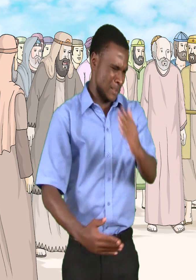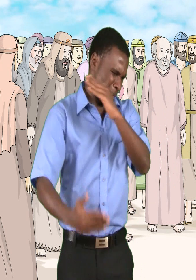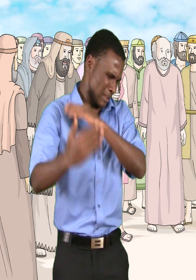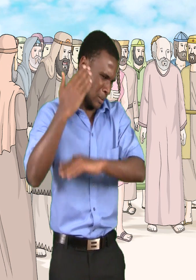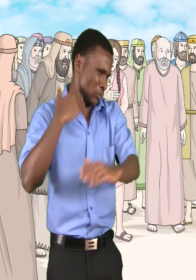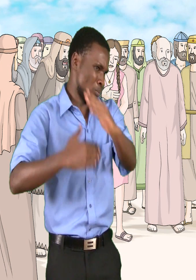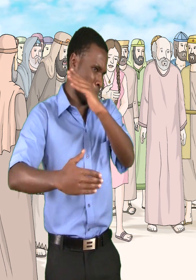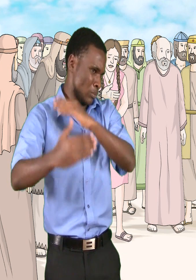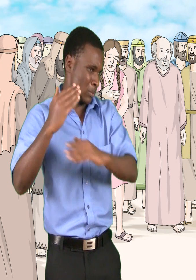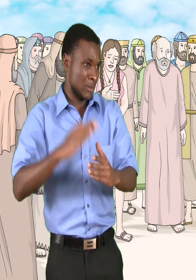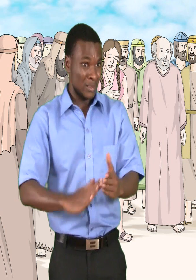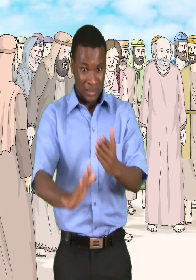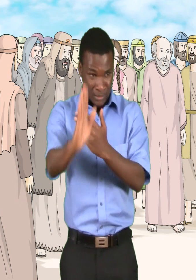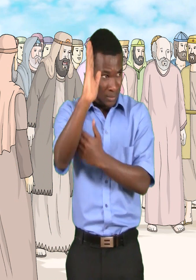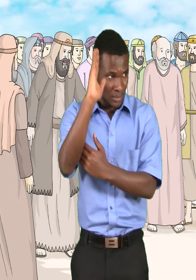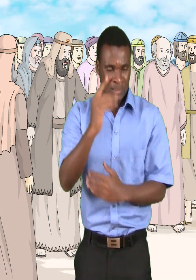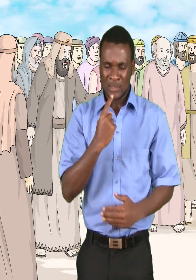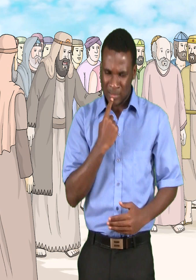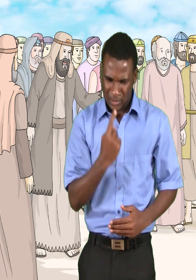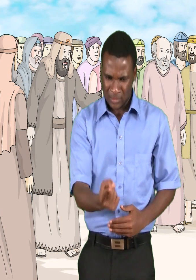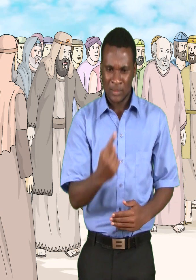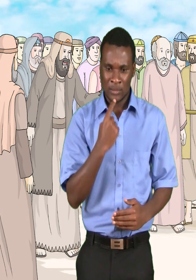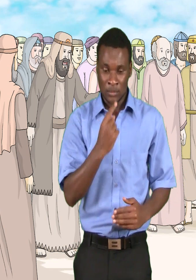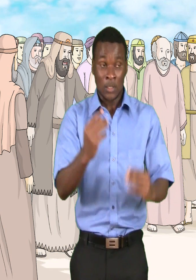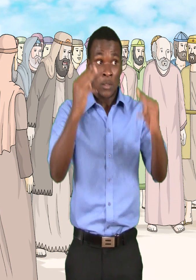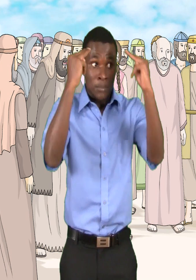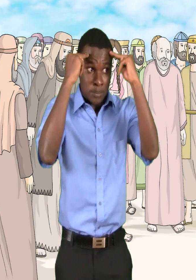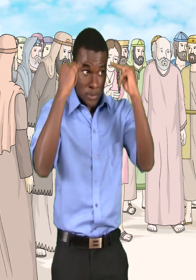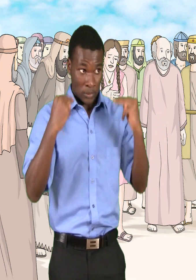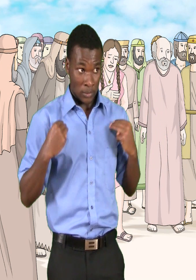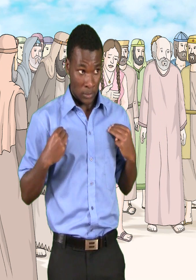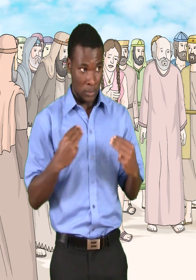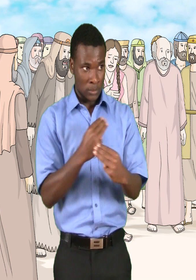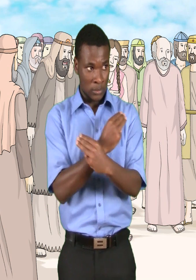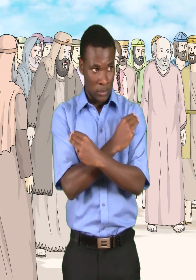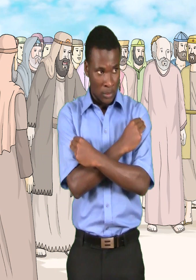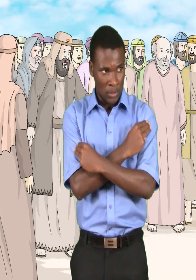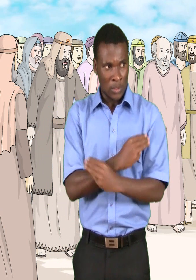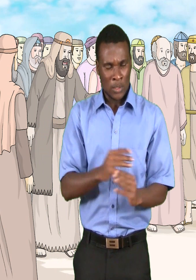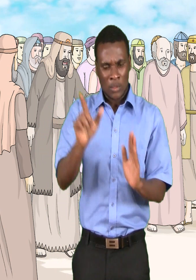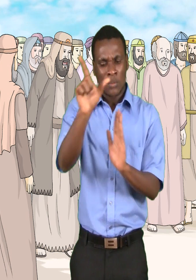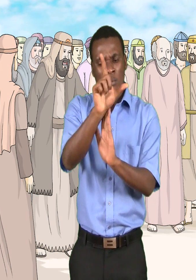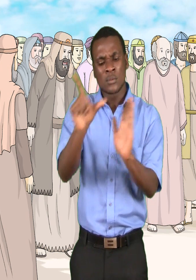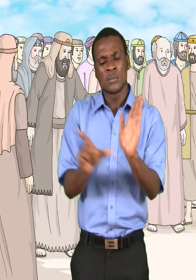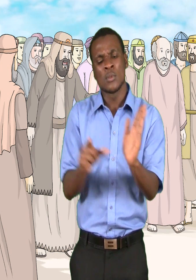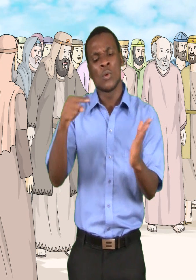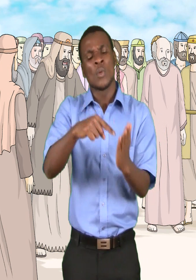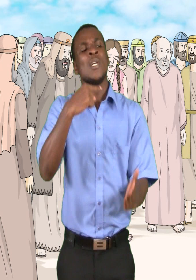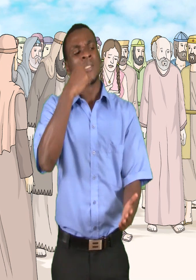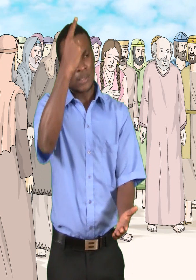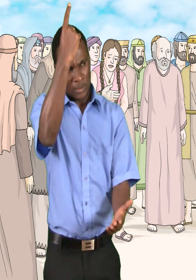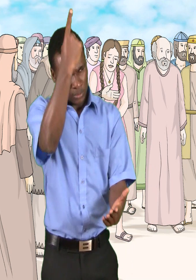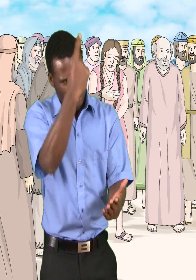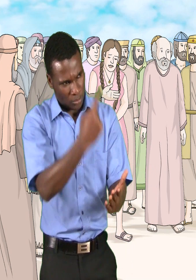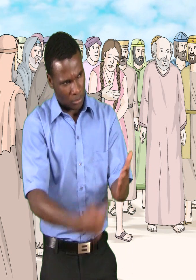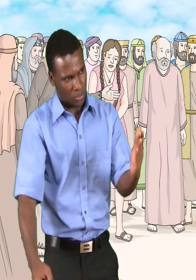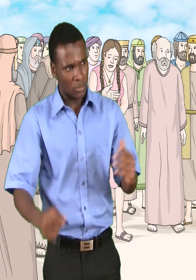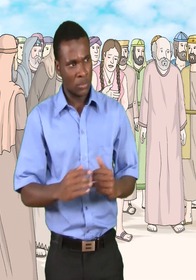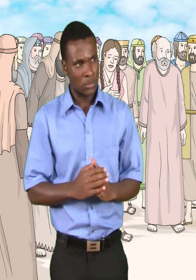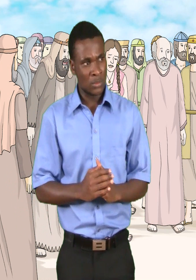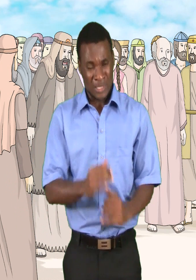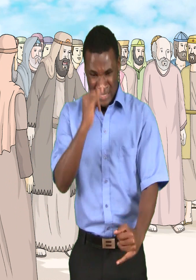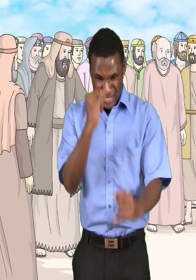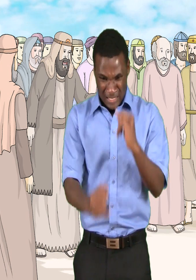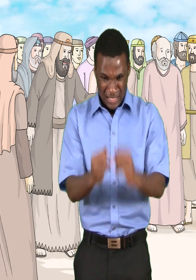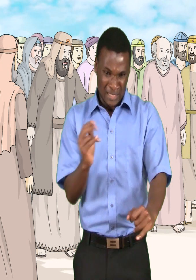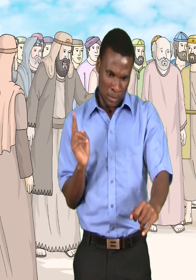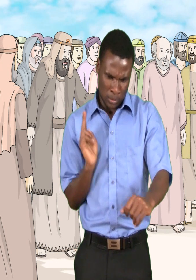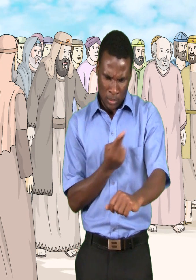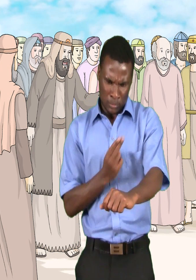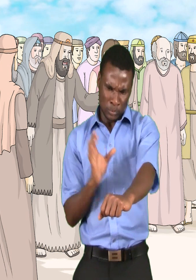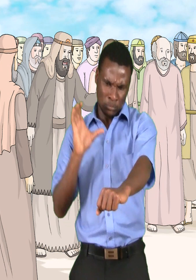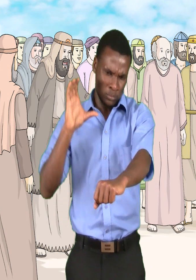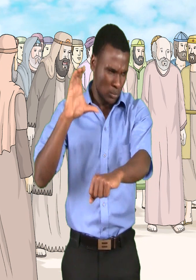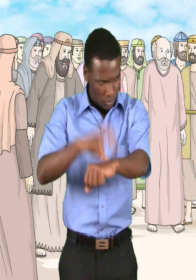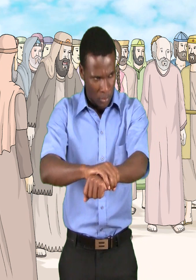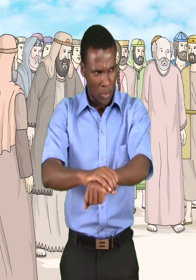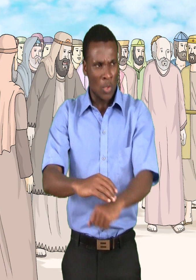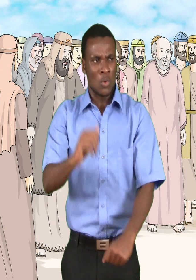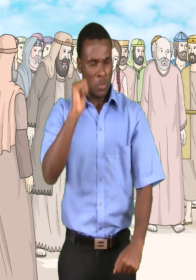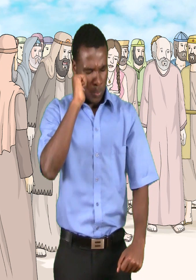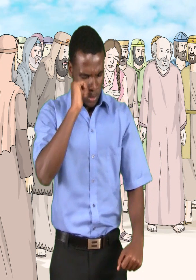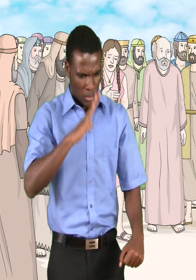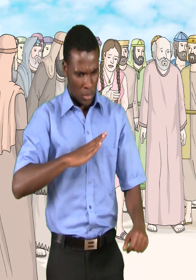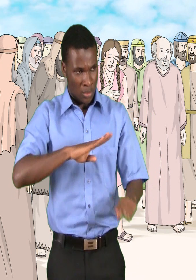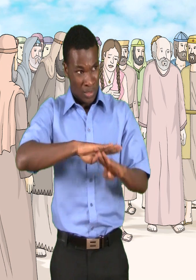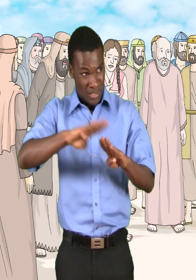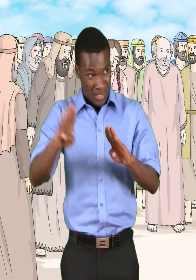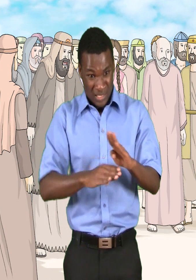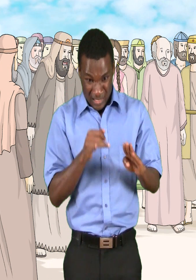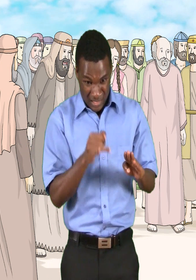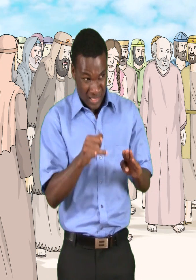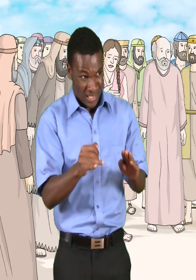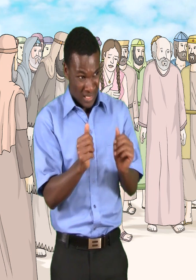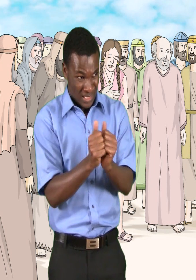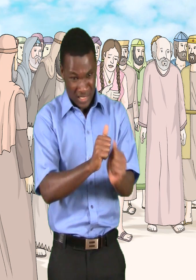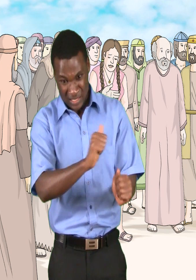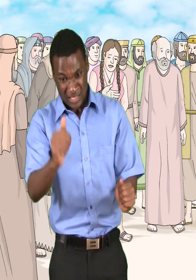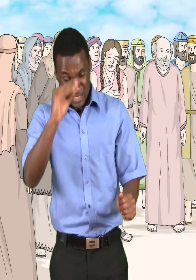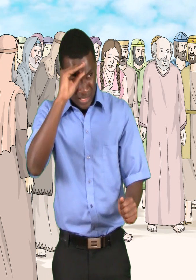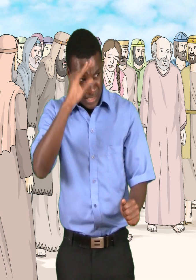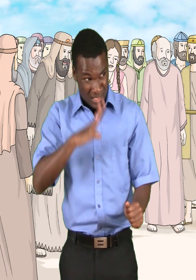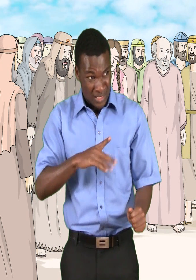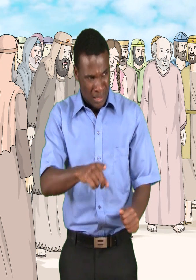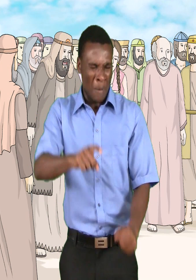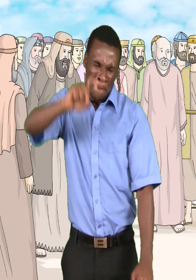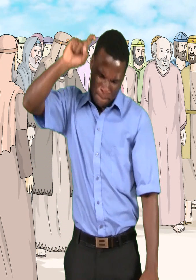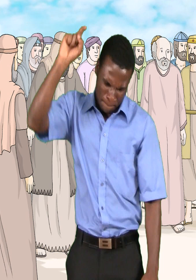So what do You say?”